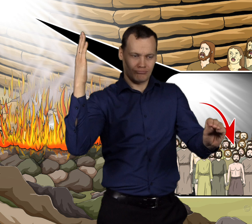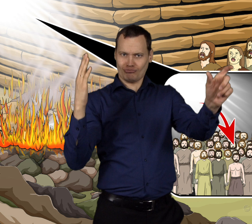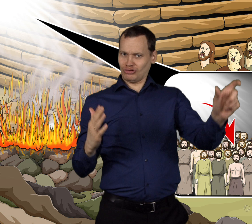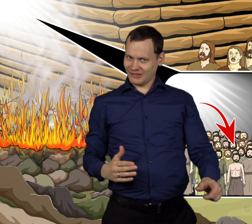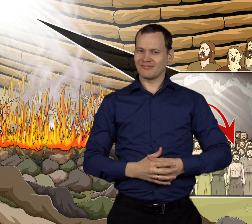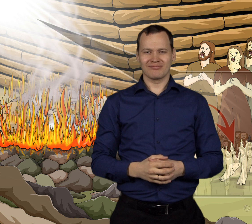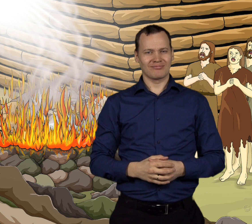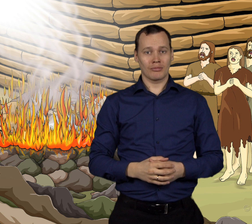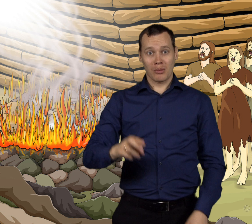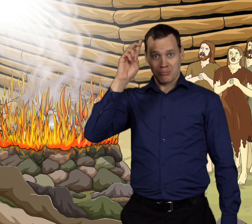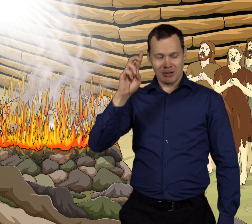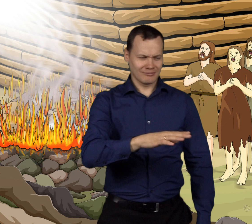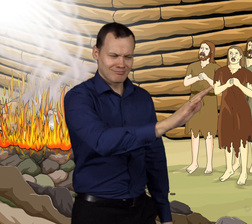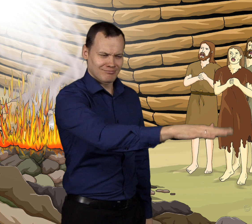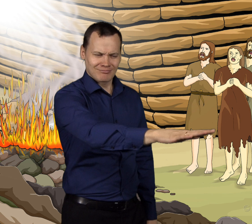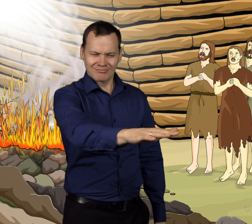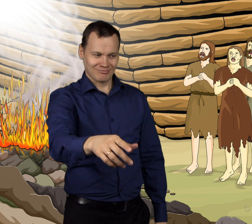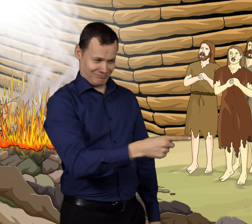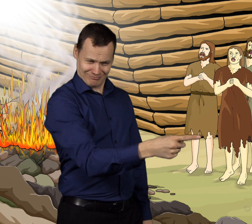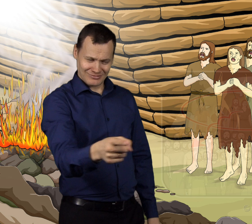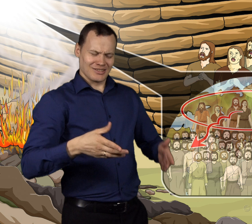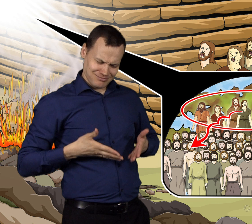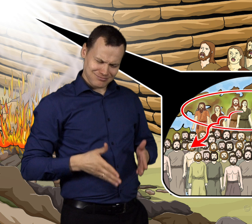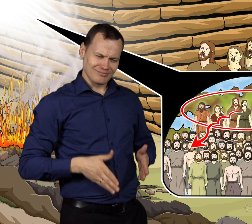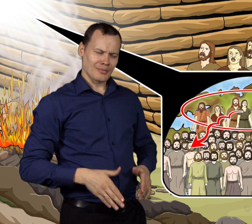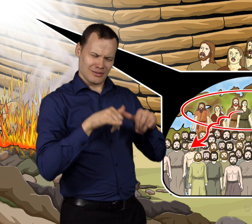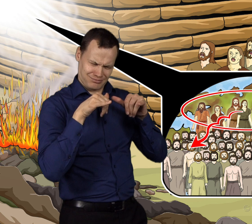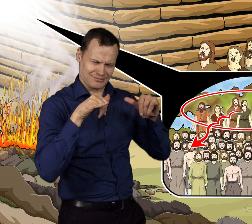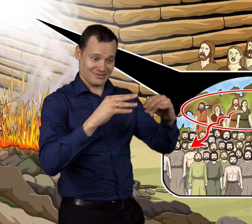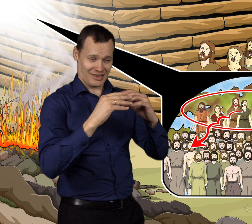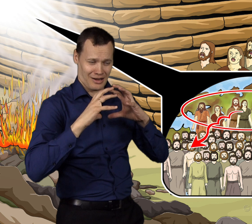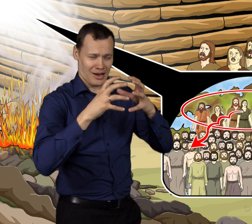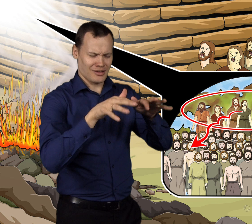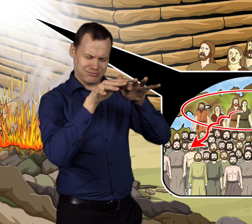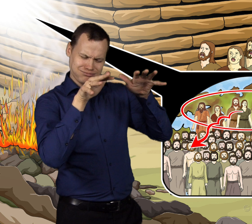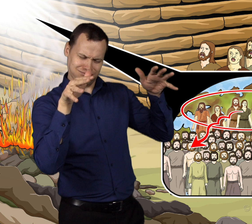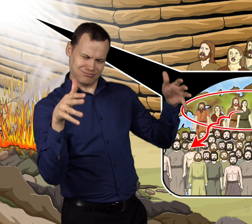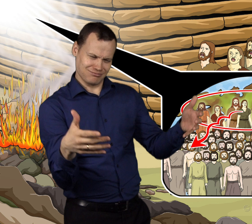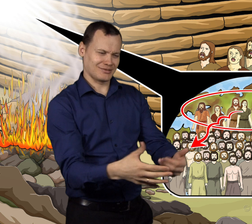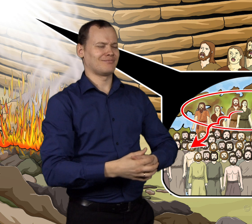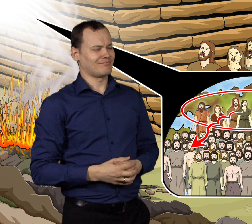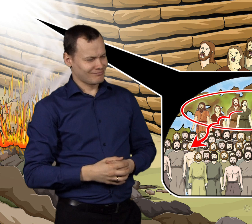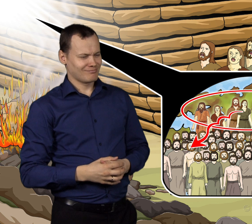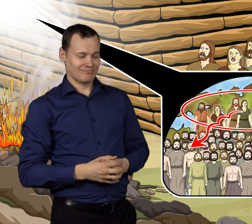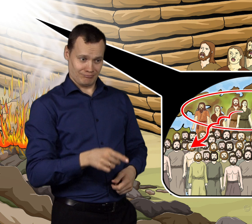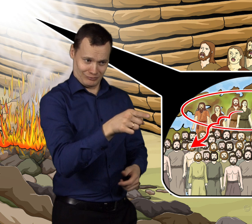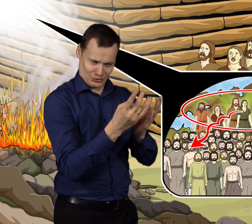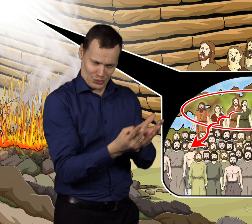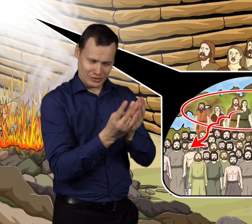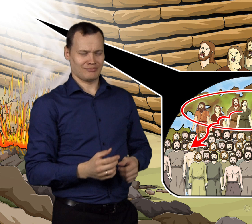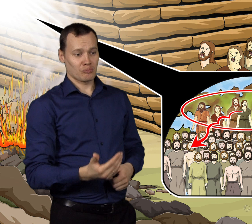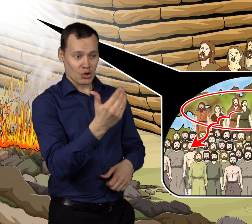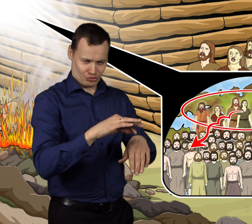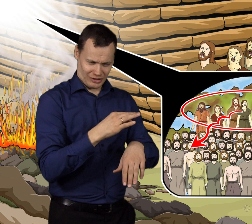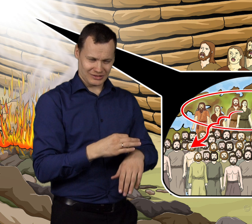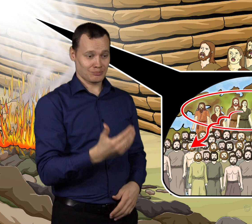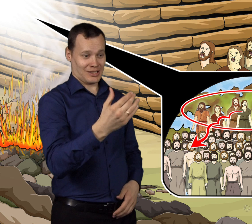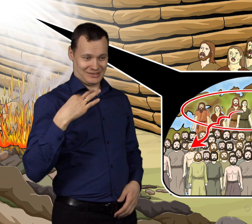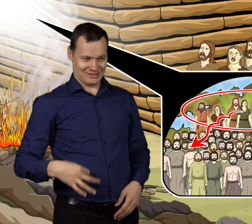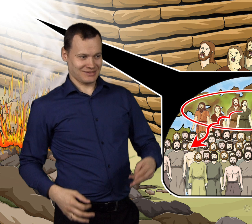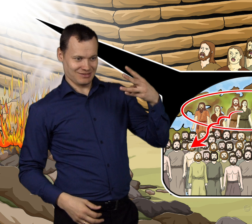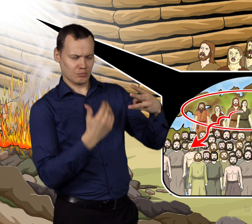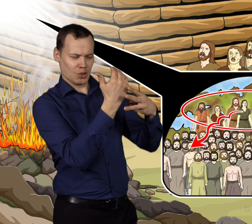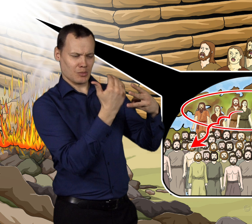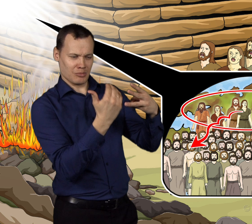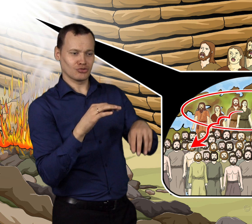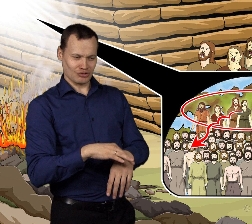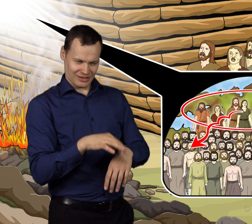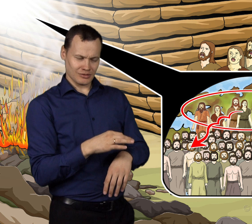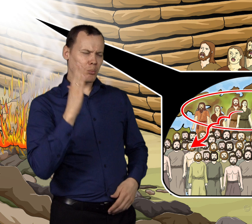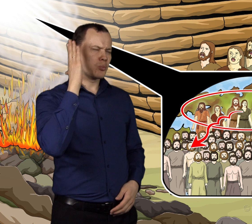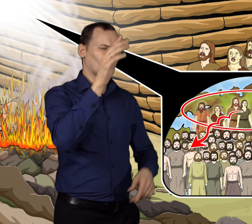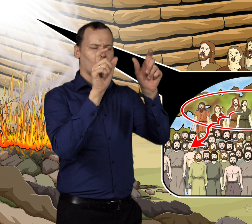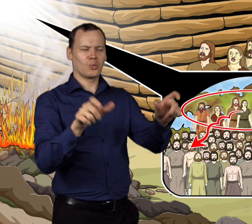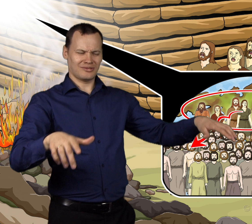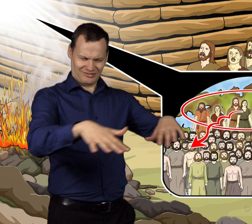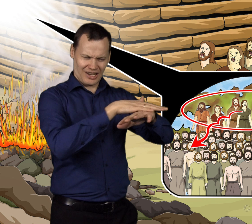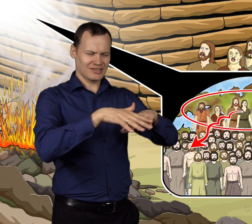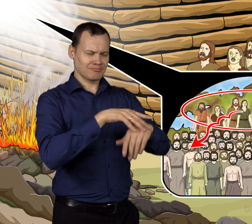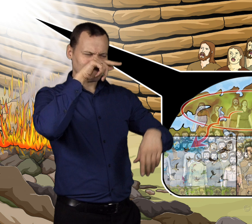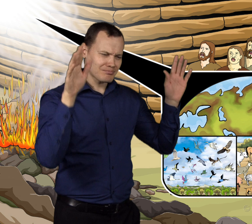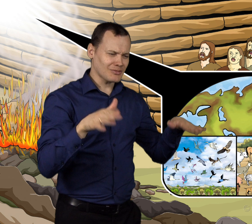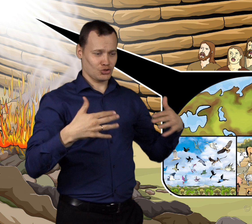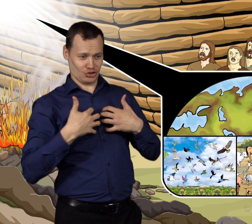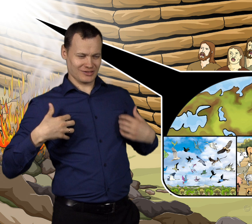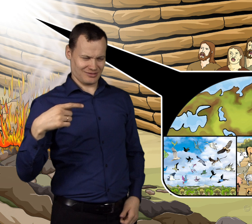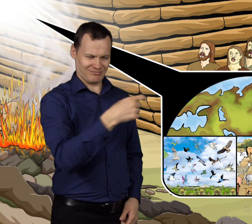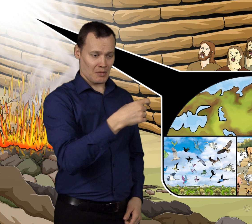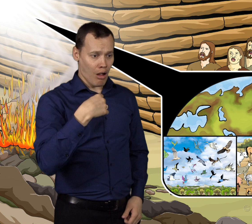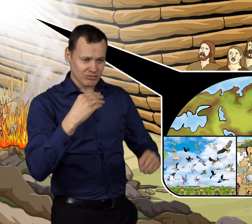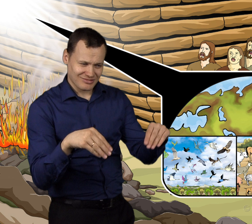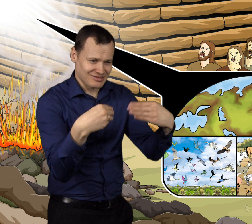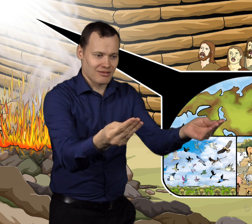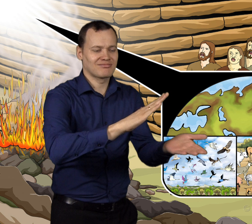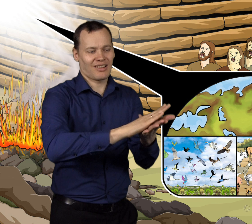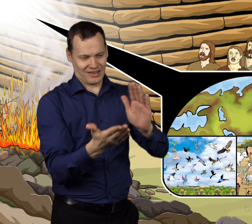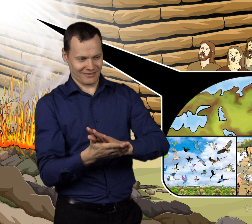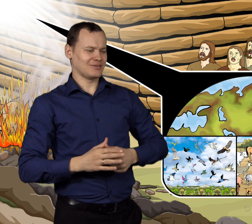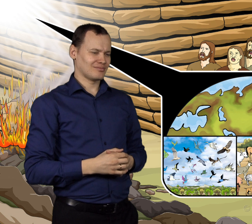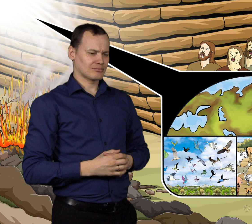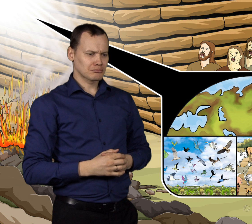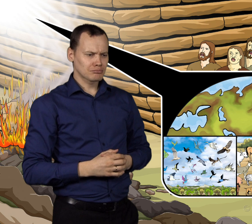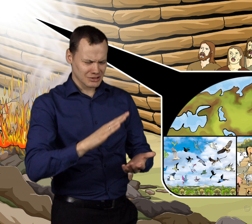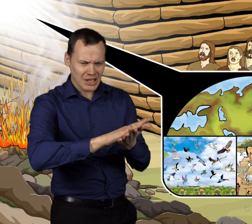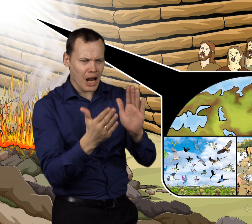But as for you, be fruitful and multiply; spread out across the earth and multiply upon it.”